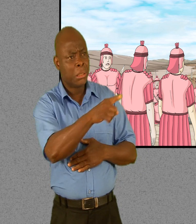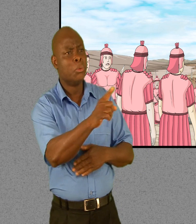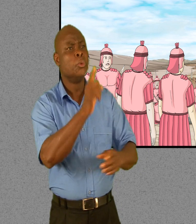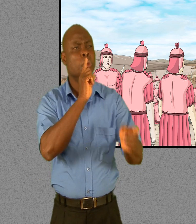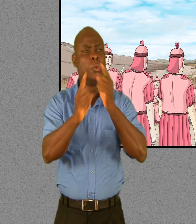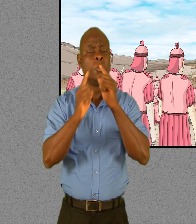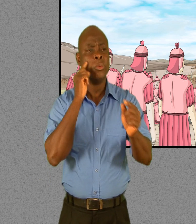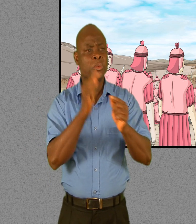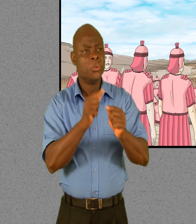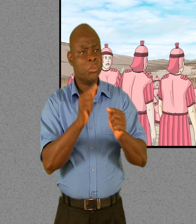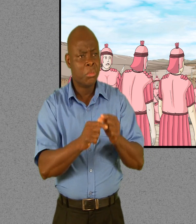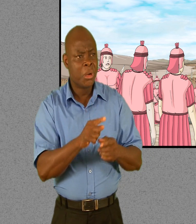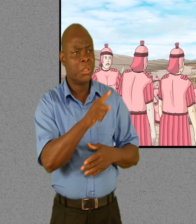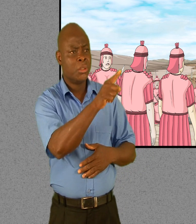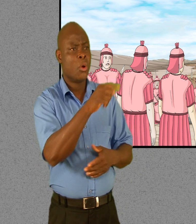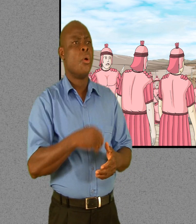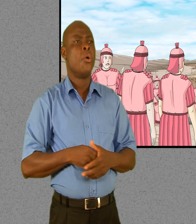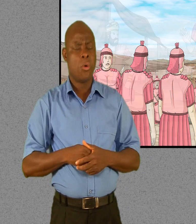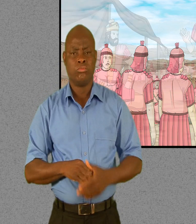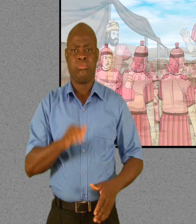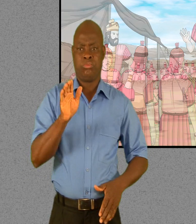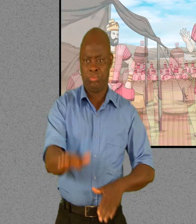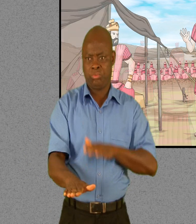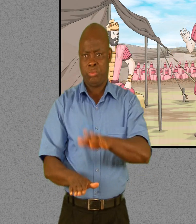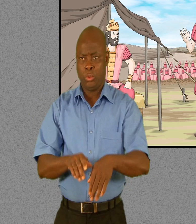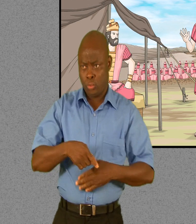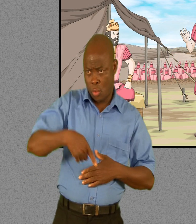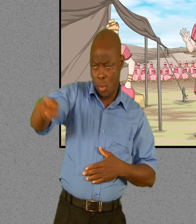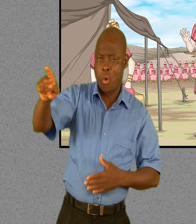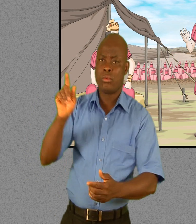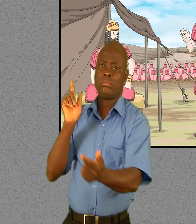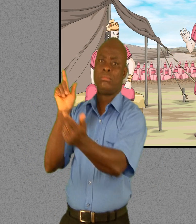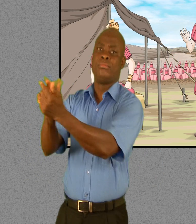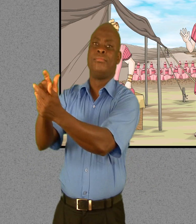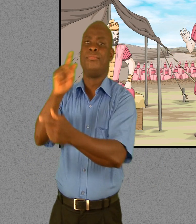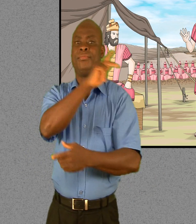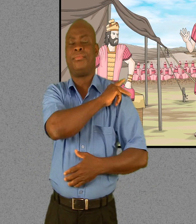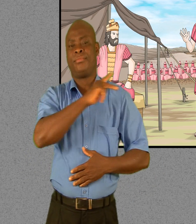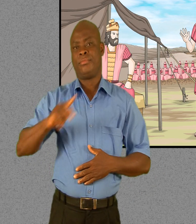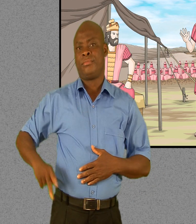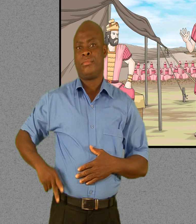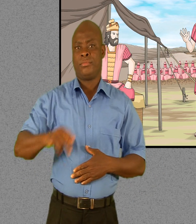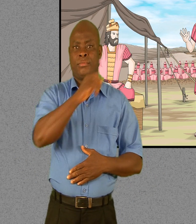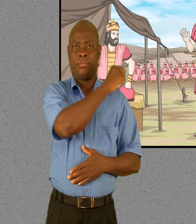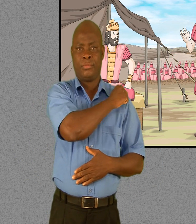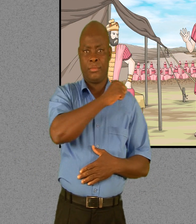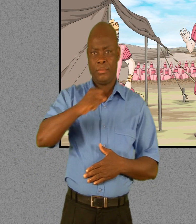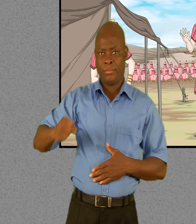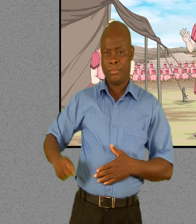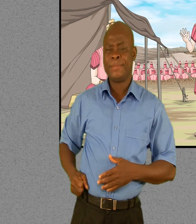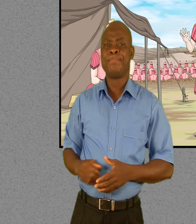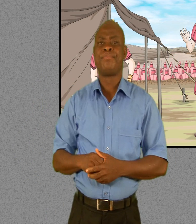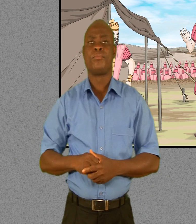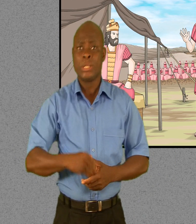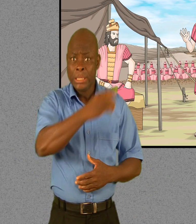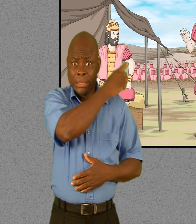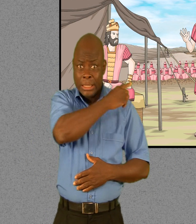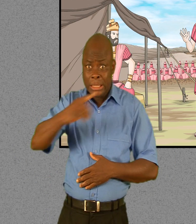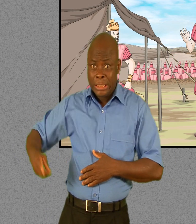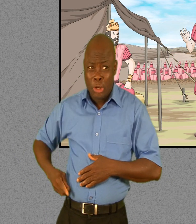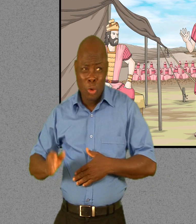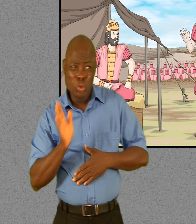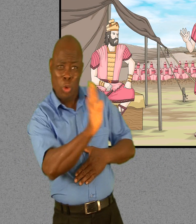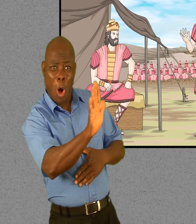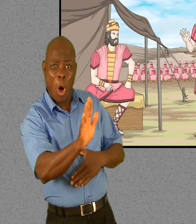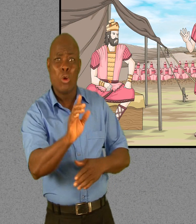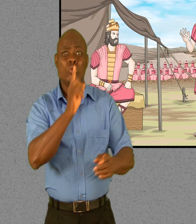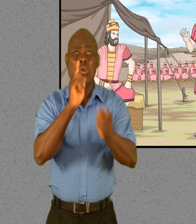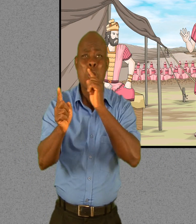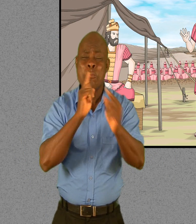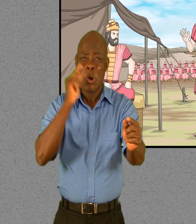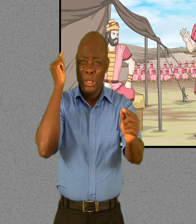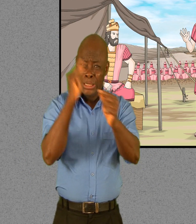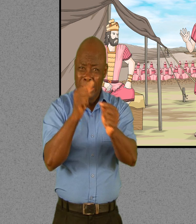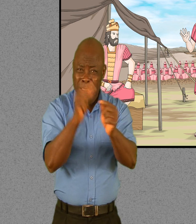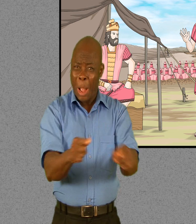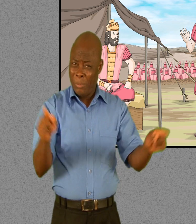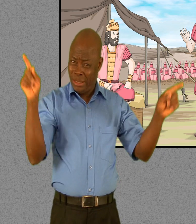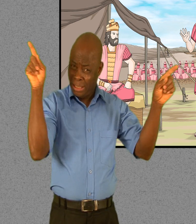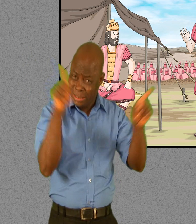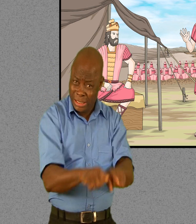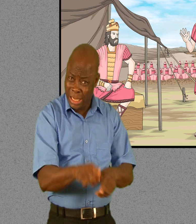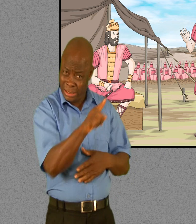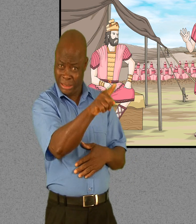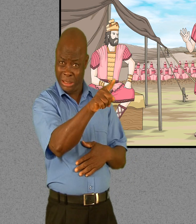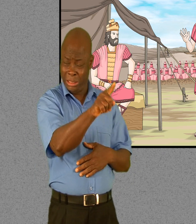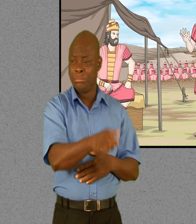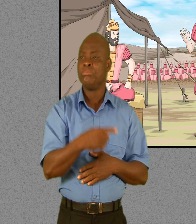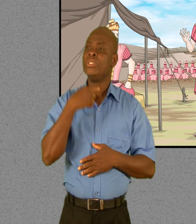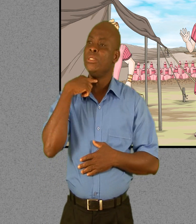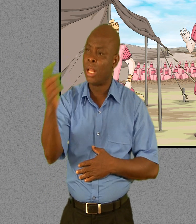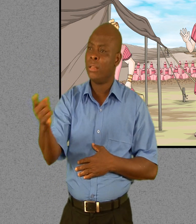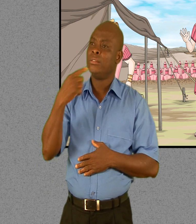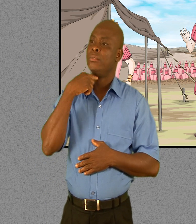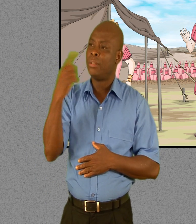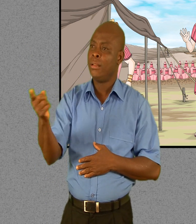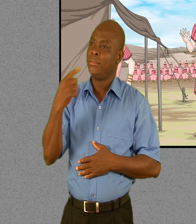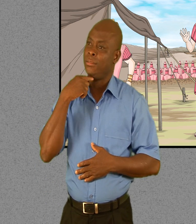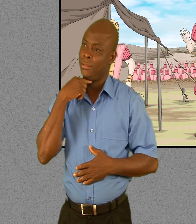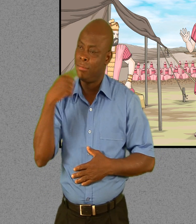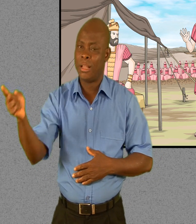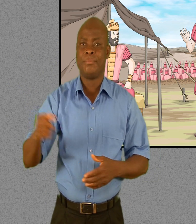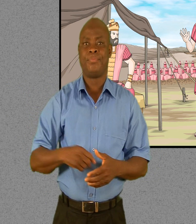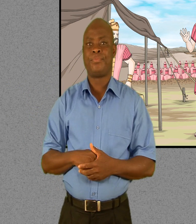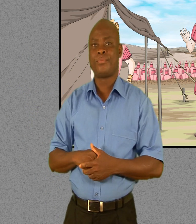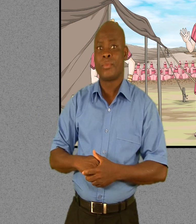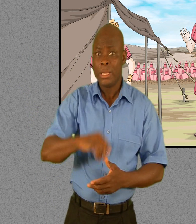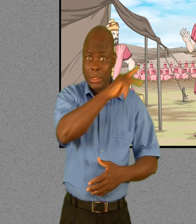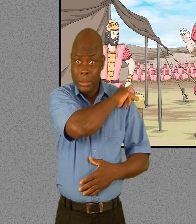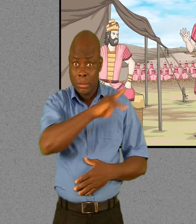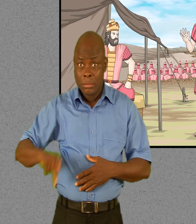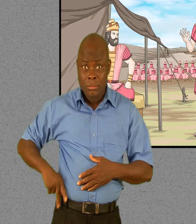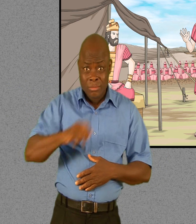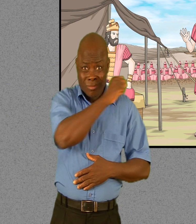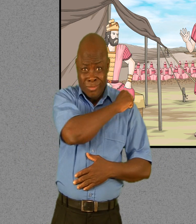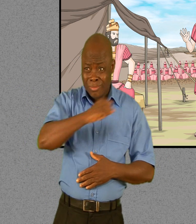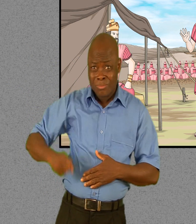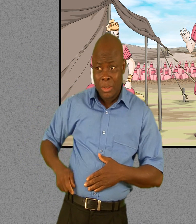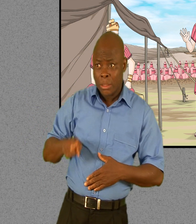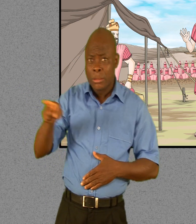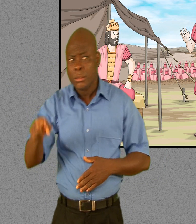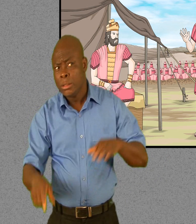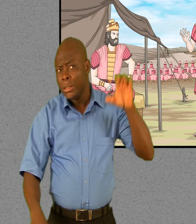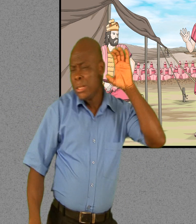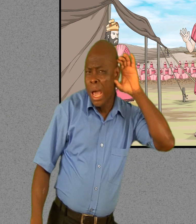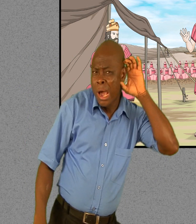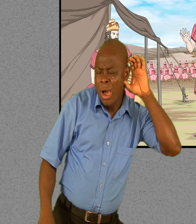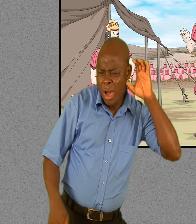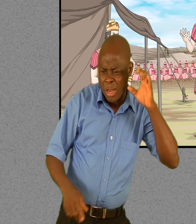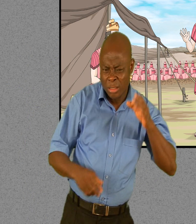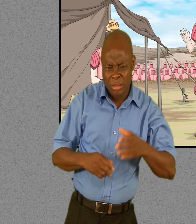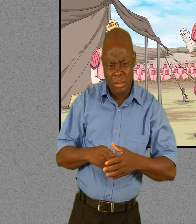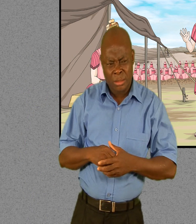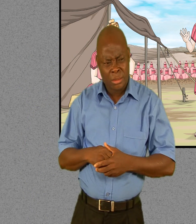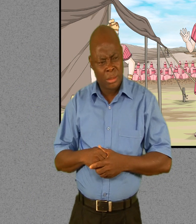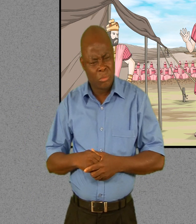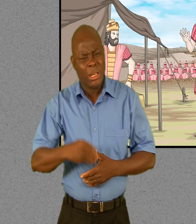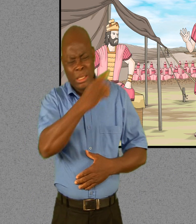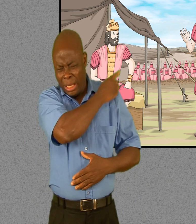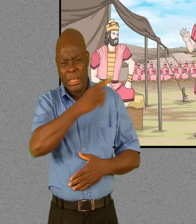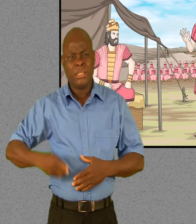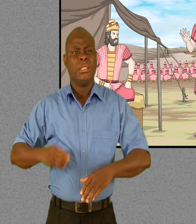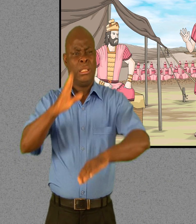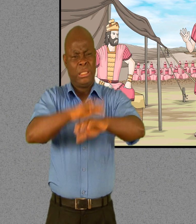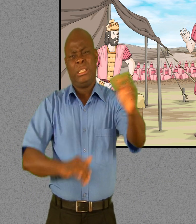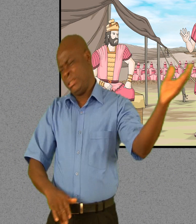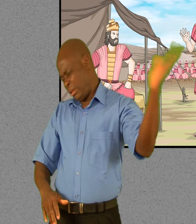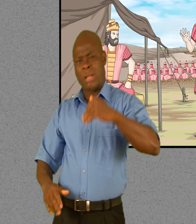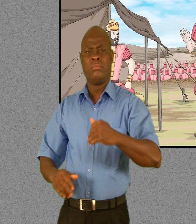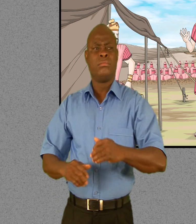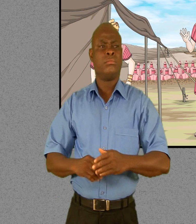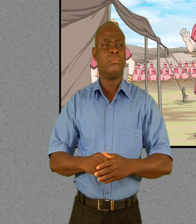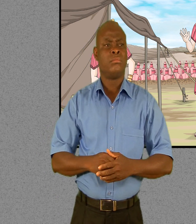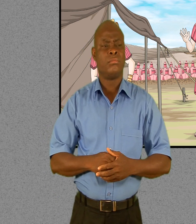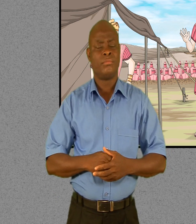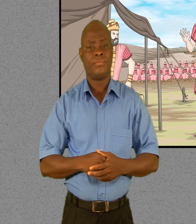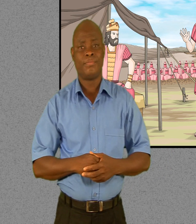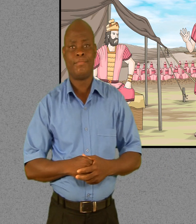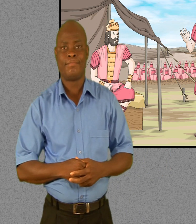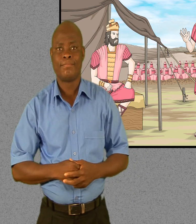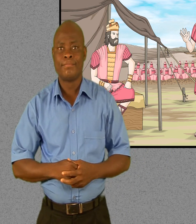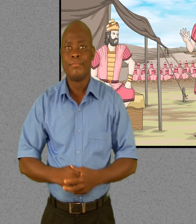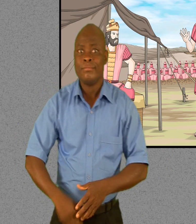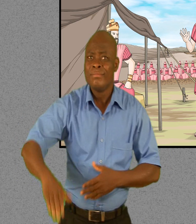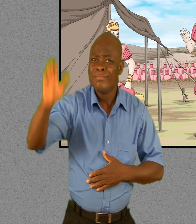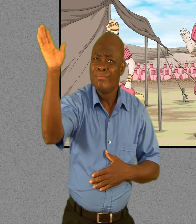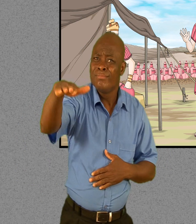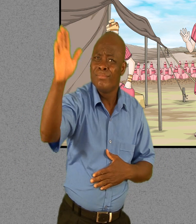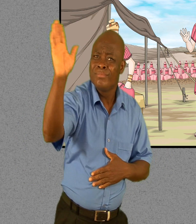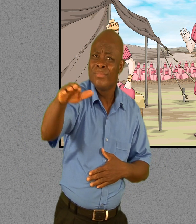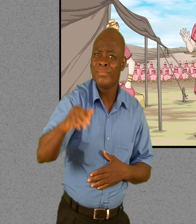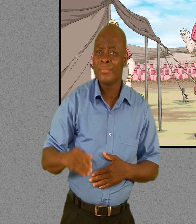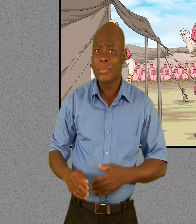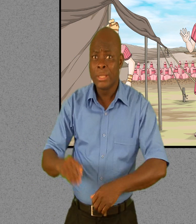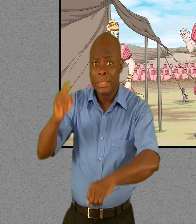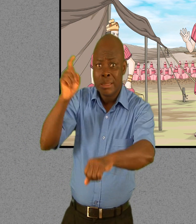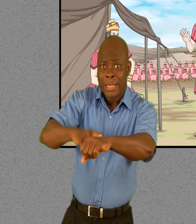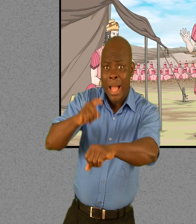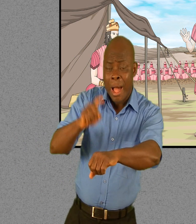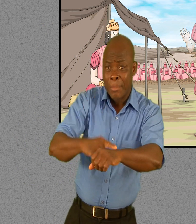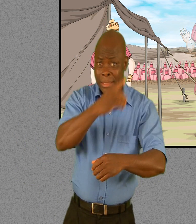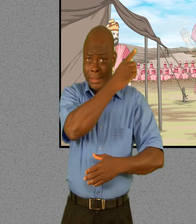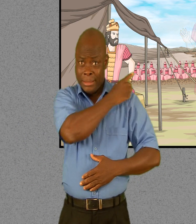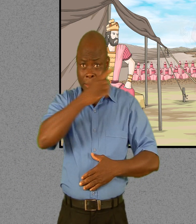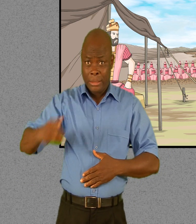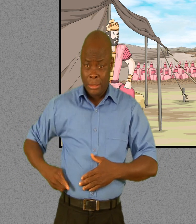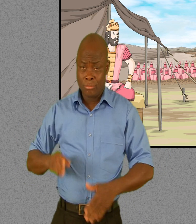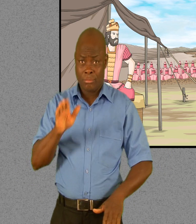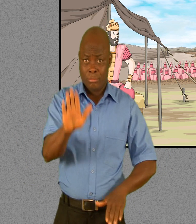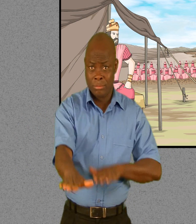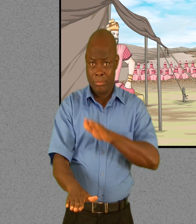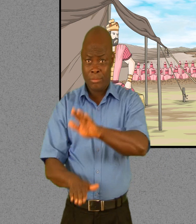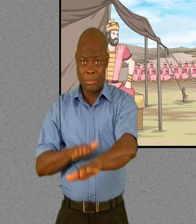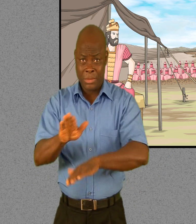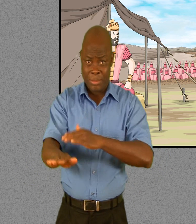Now David’s words were overheard and reported to Saul, who called for him.